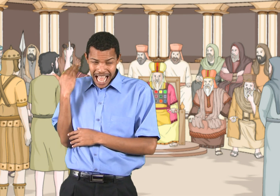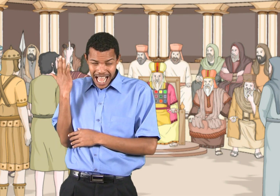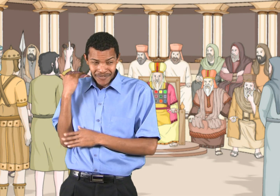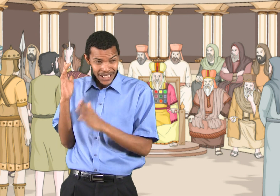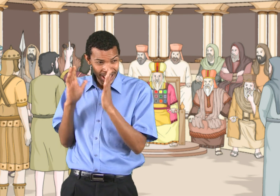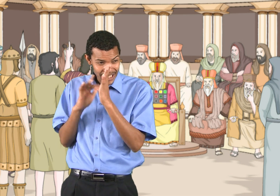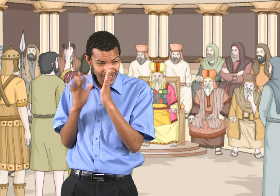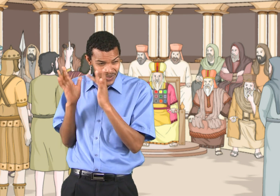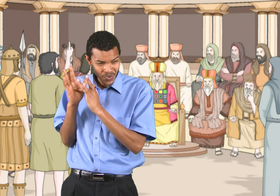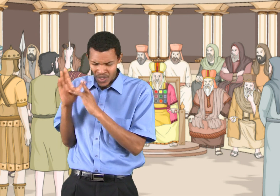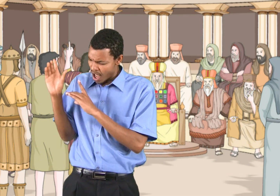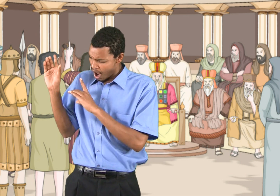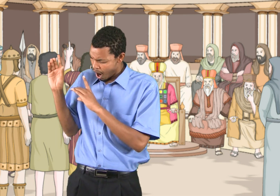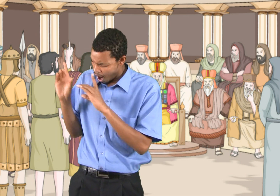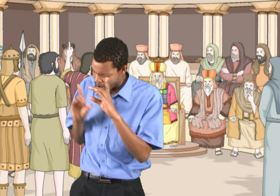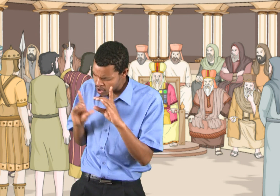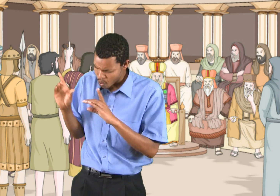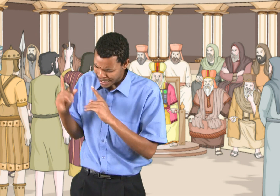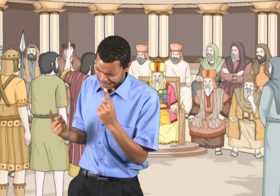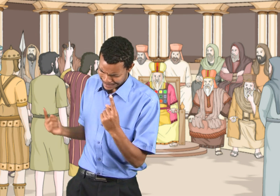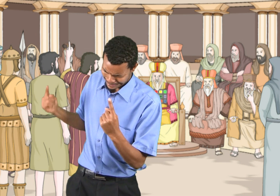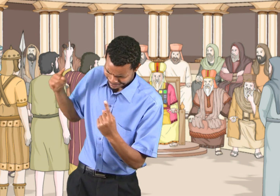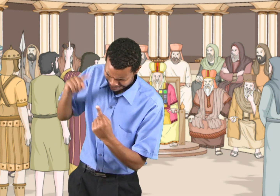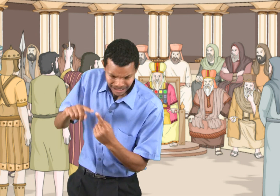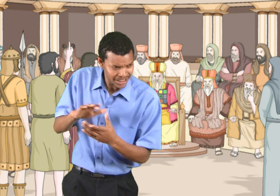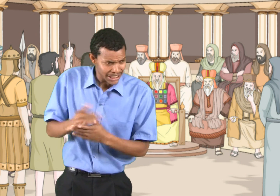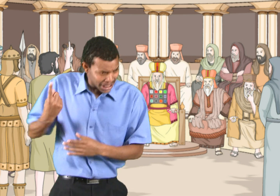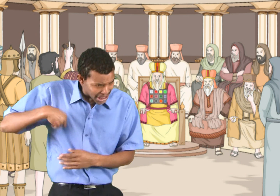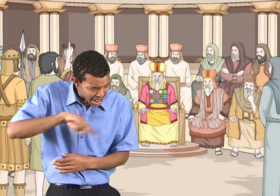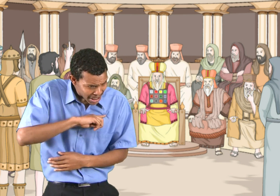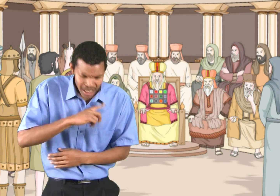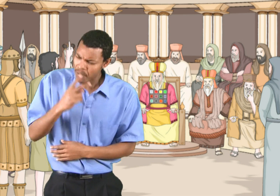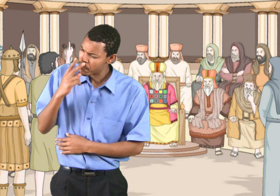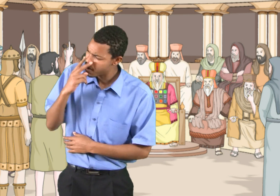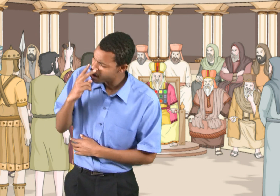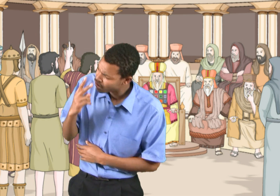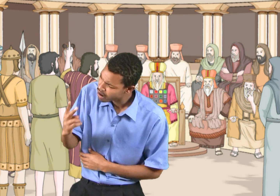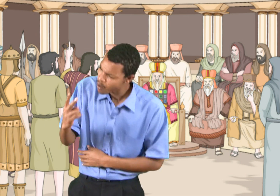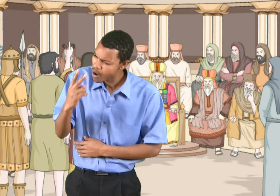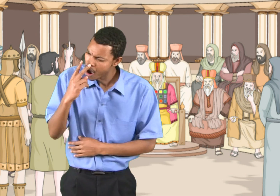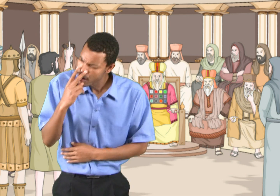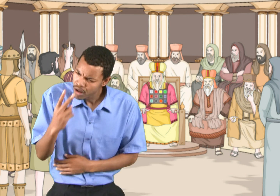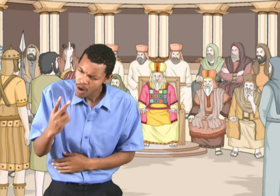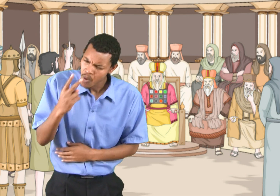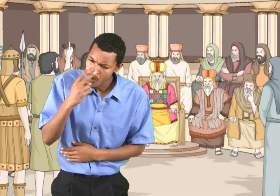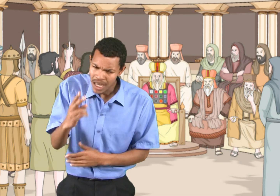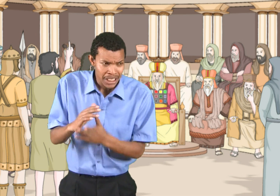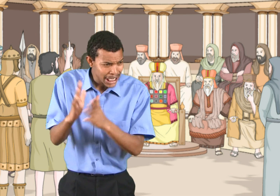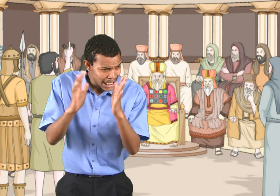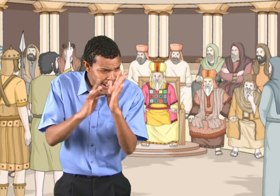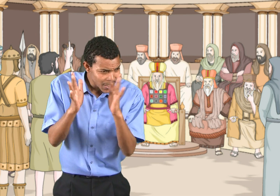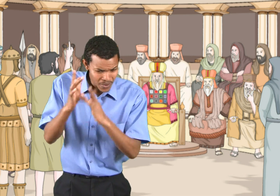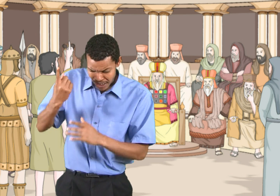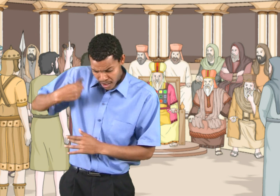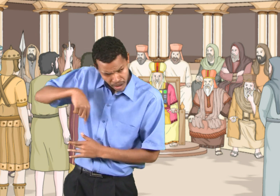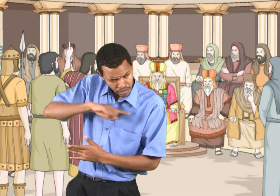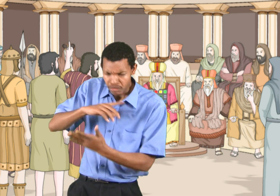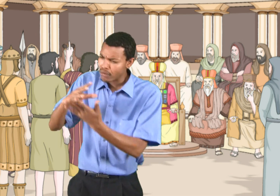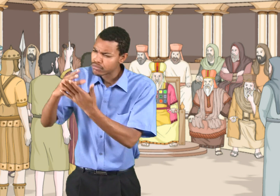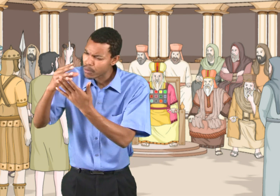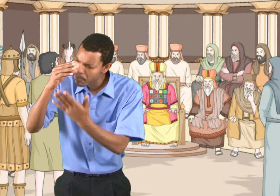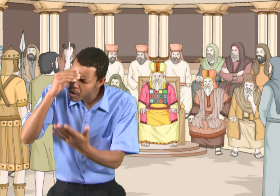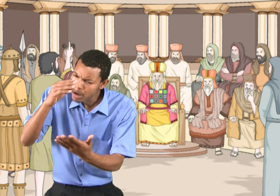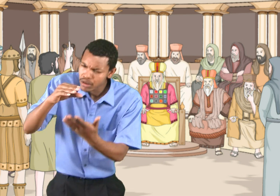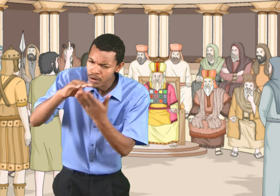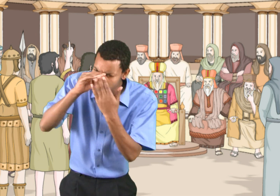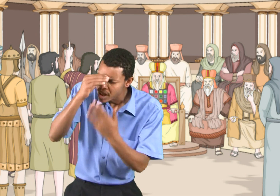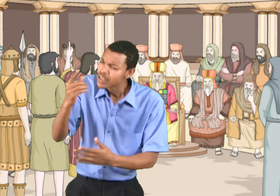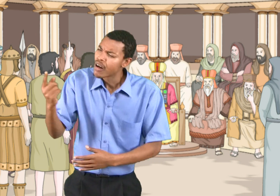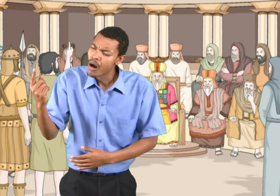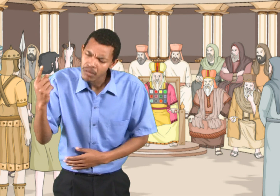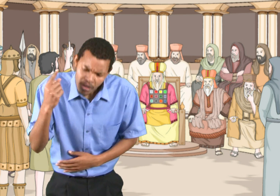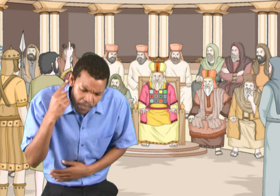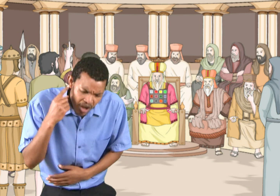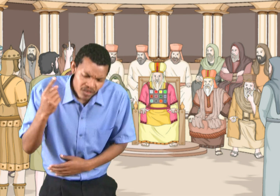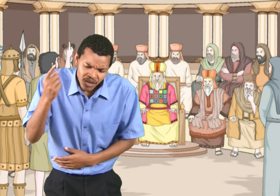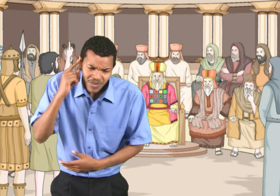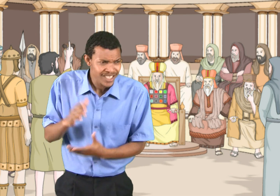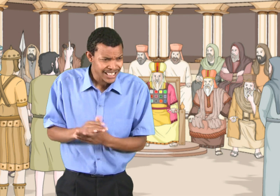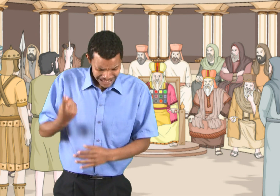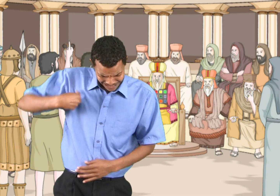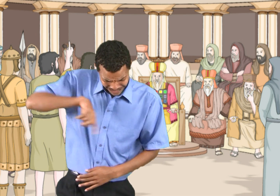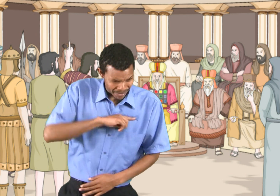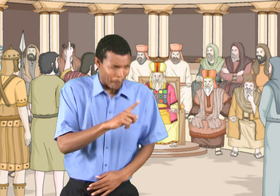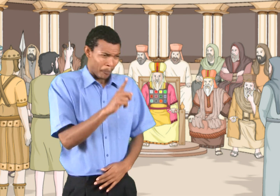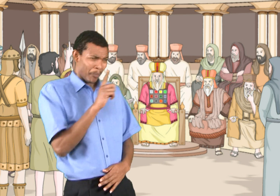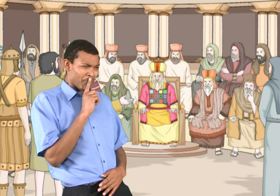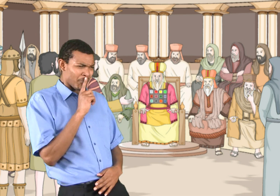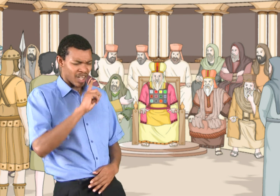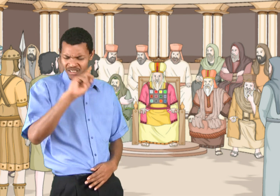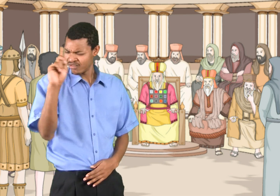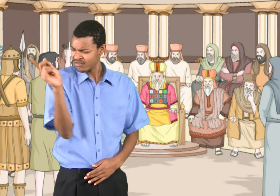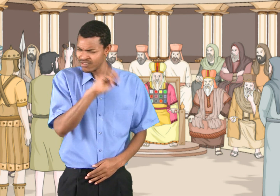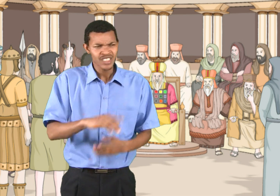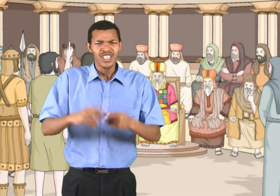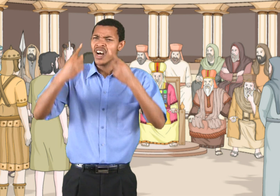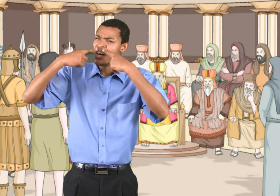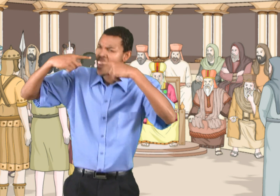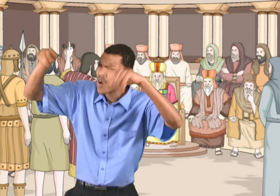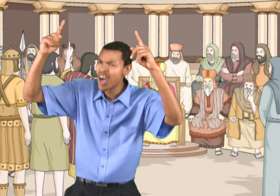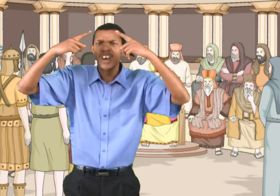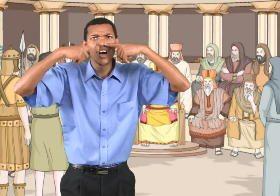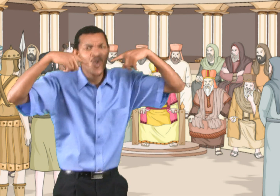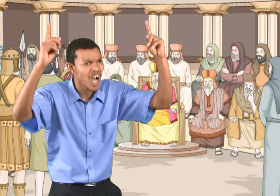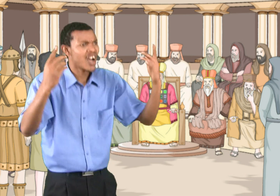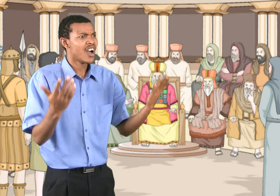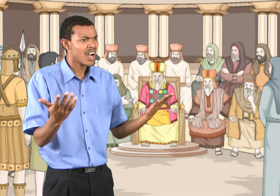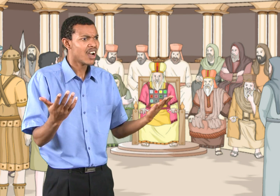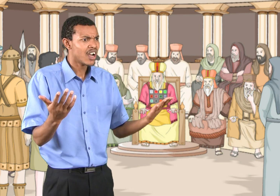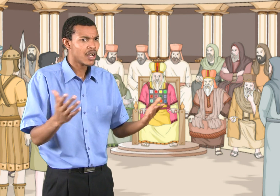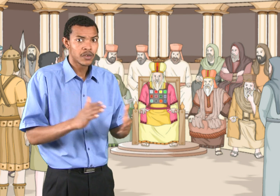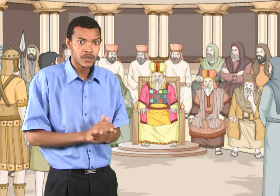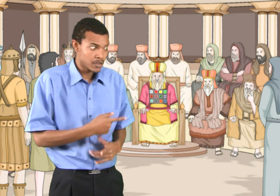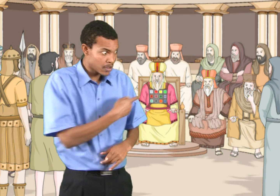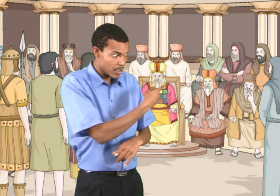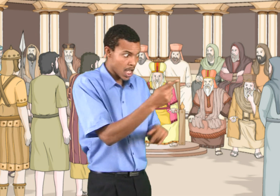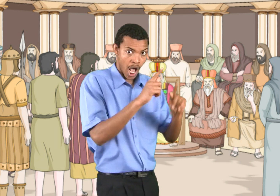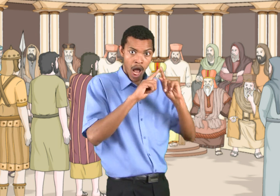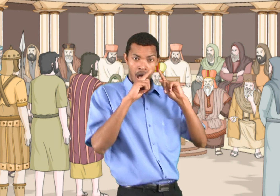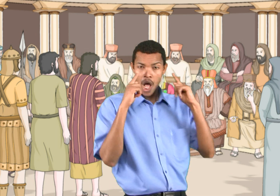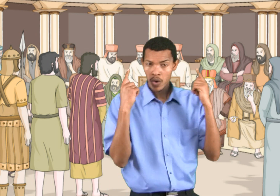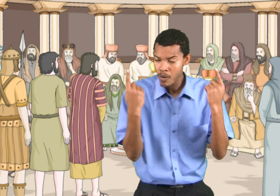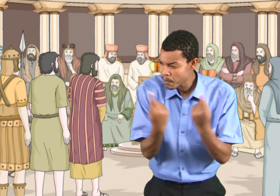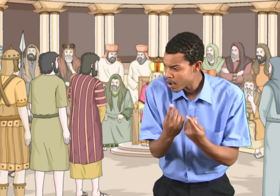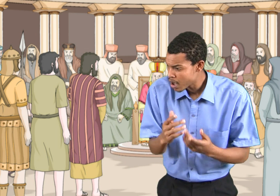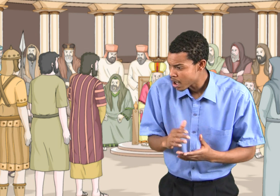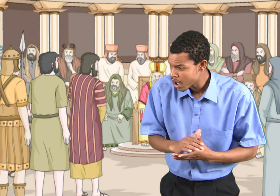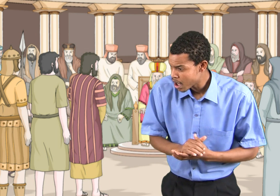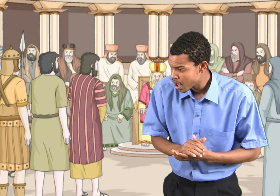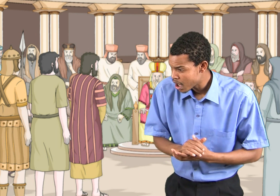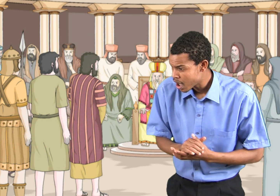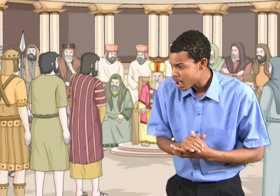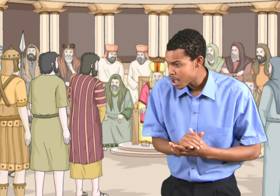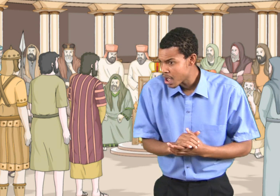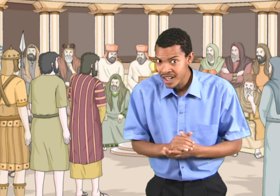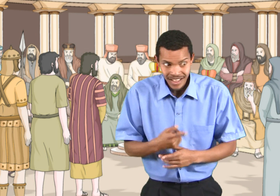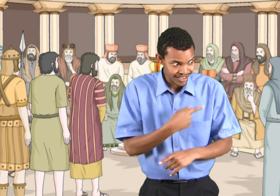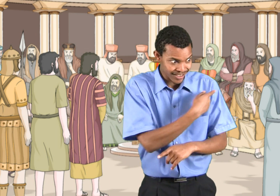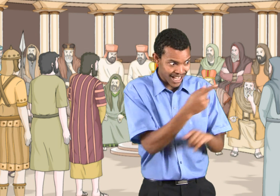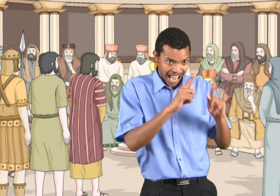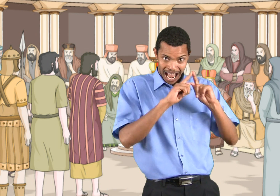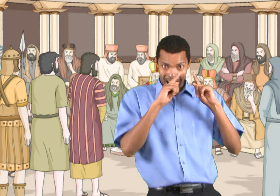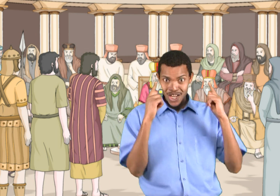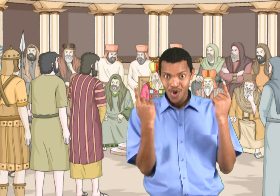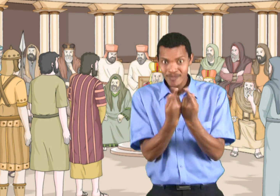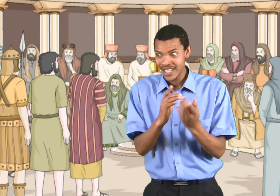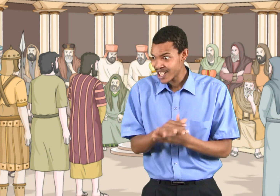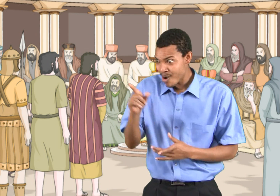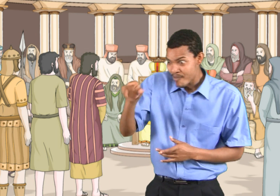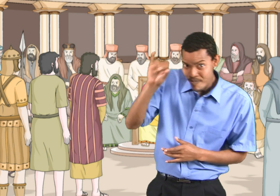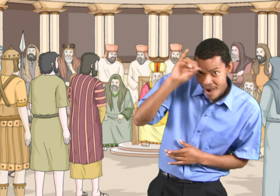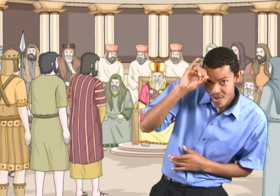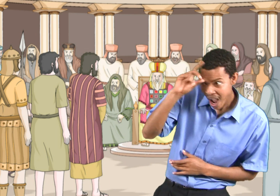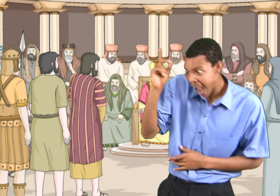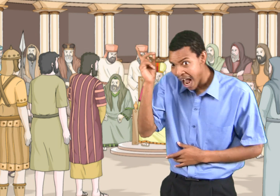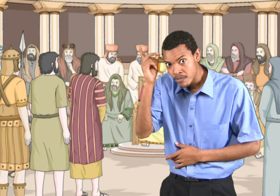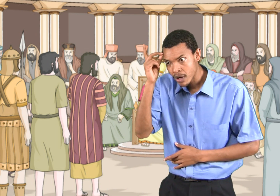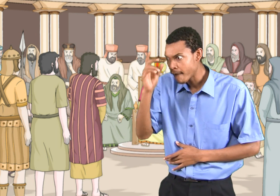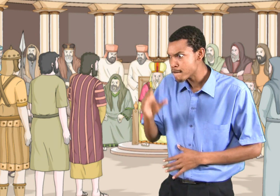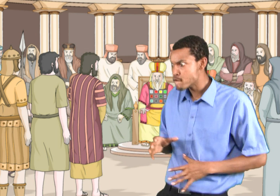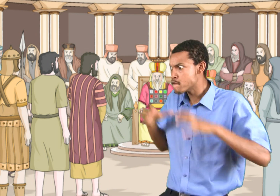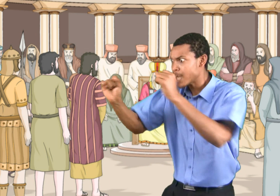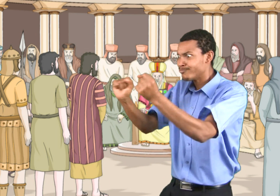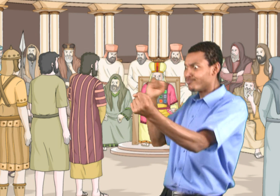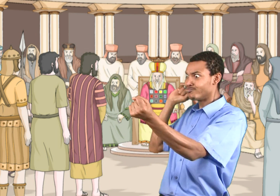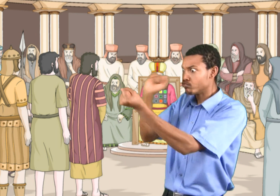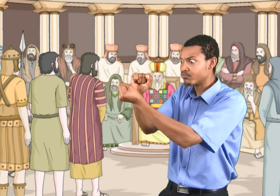For we cannot stop speaking about what we have seen and heard.” After further threats they let them go.